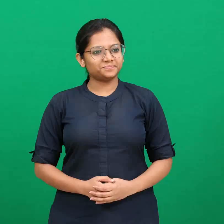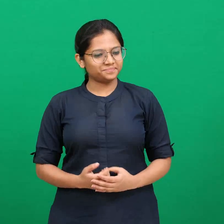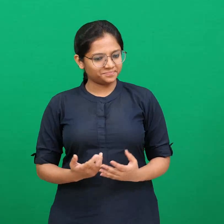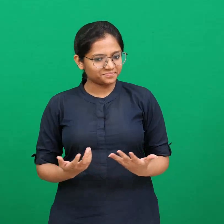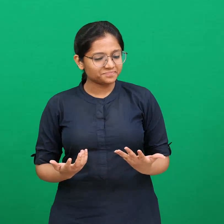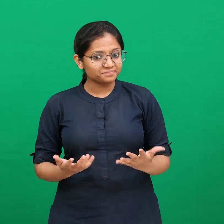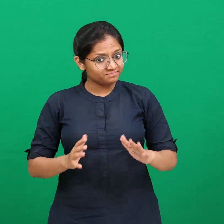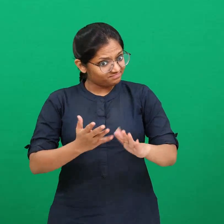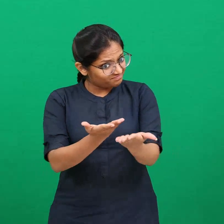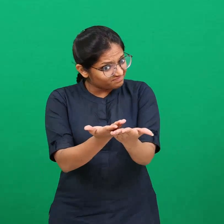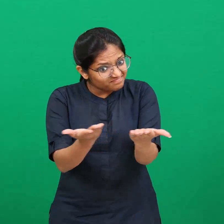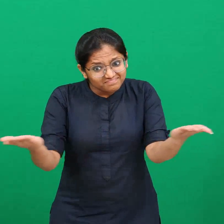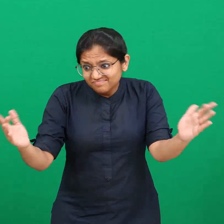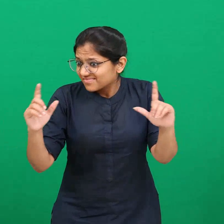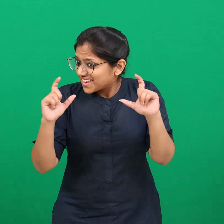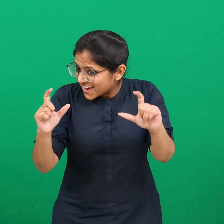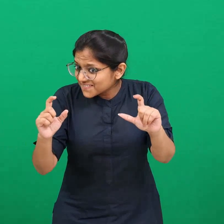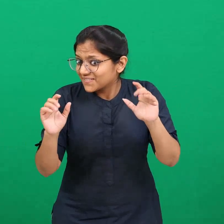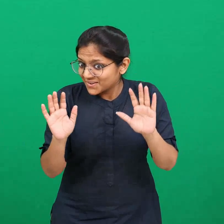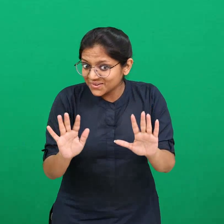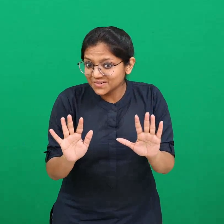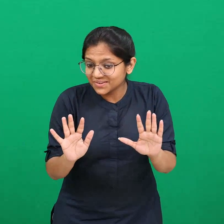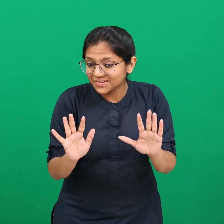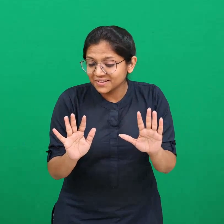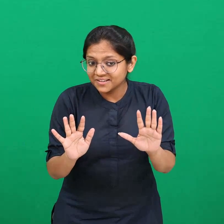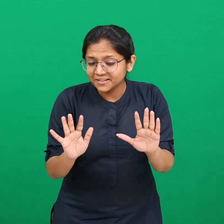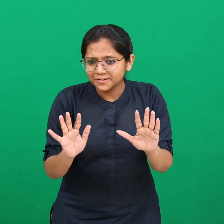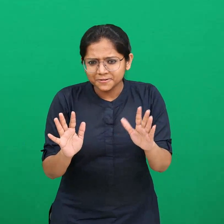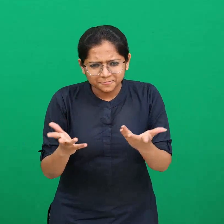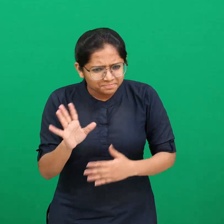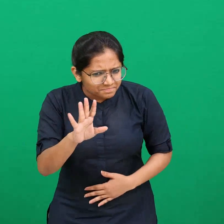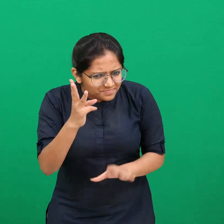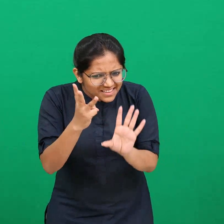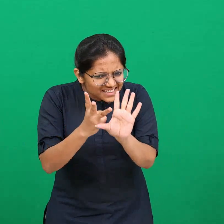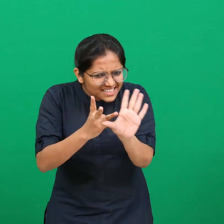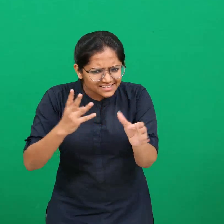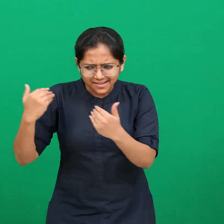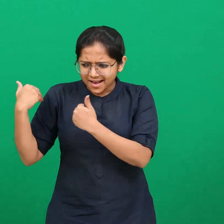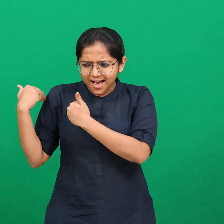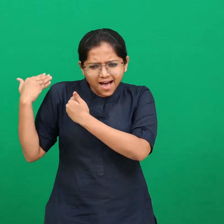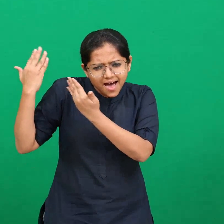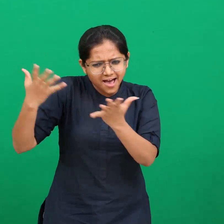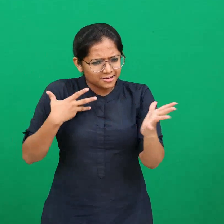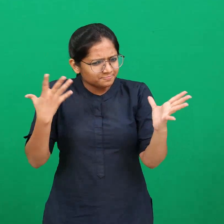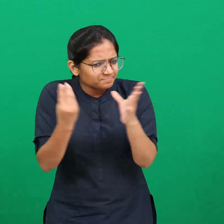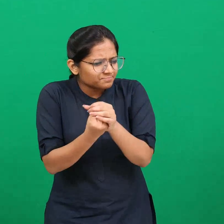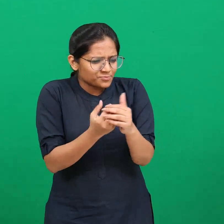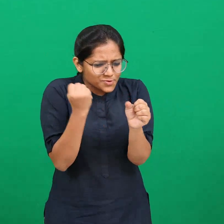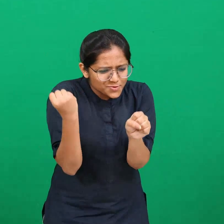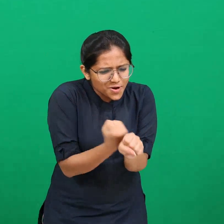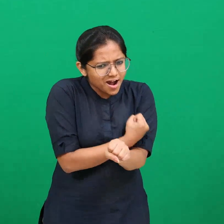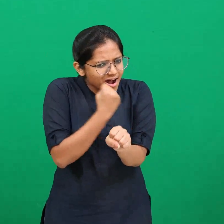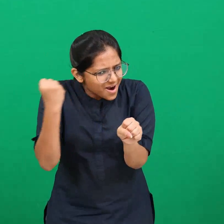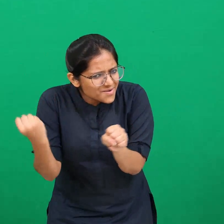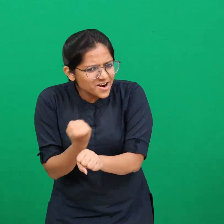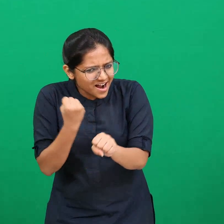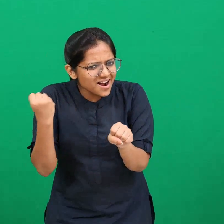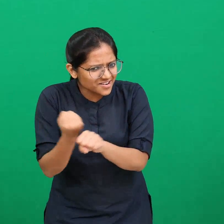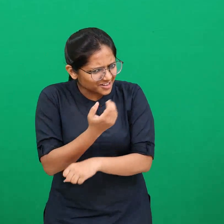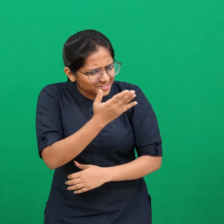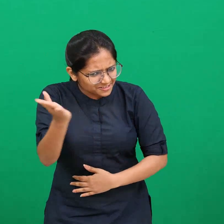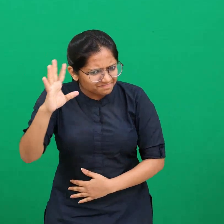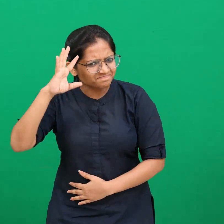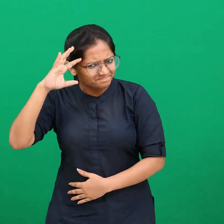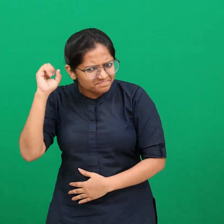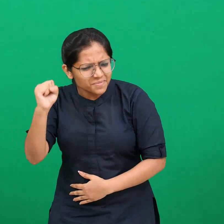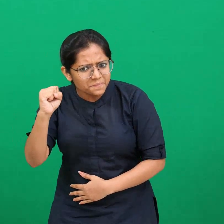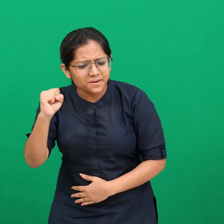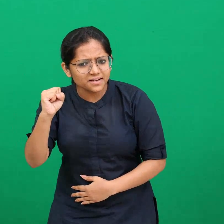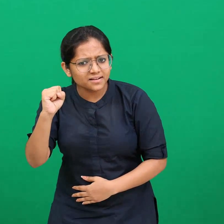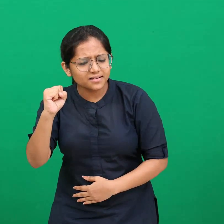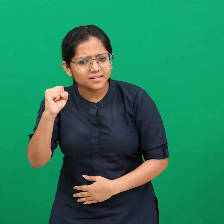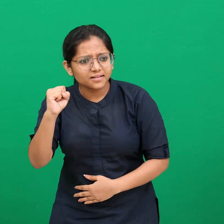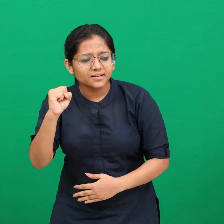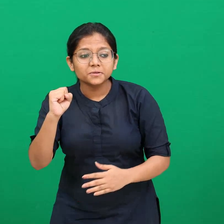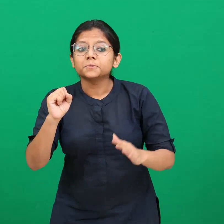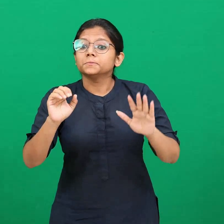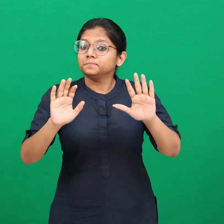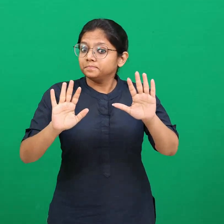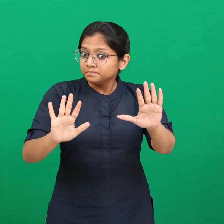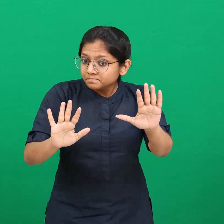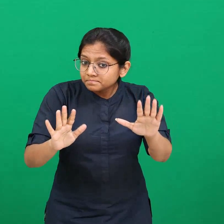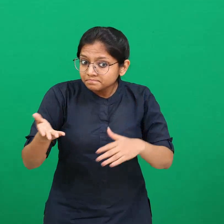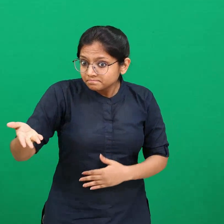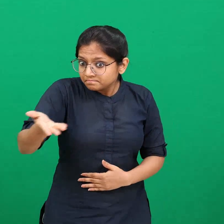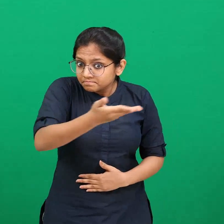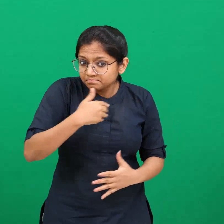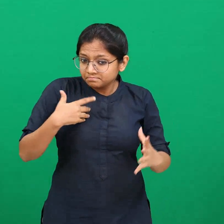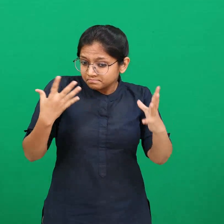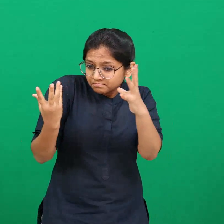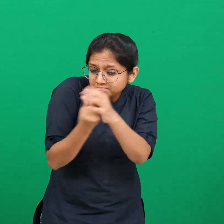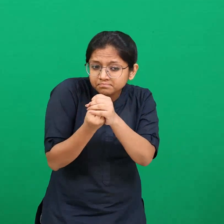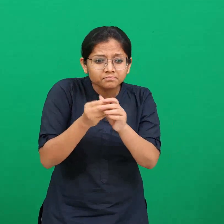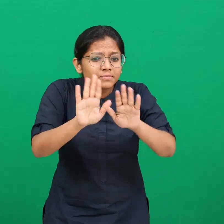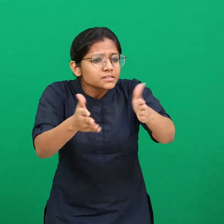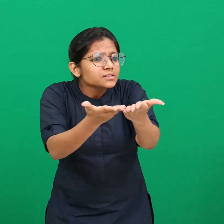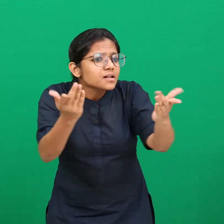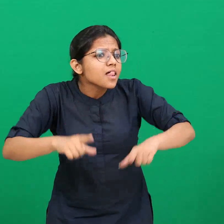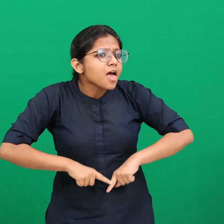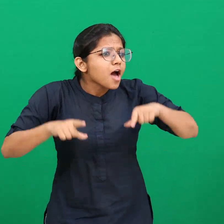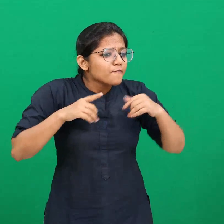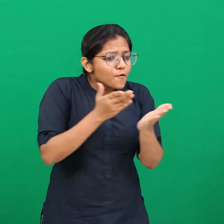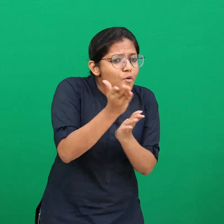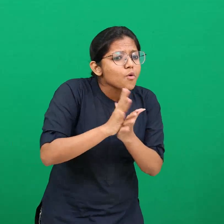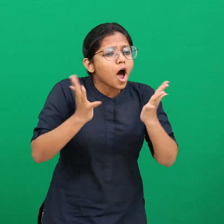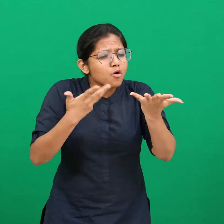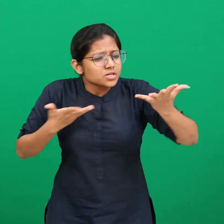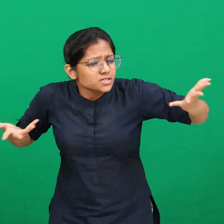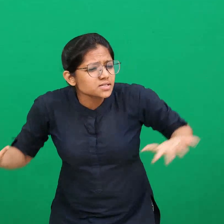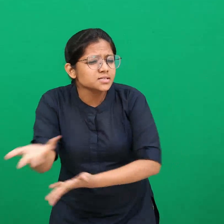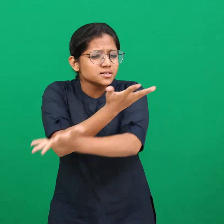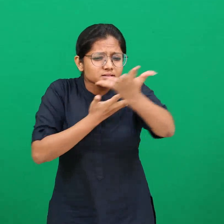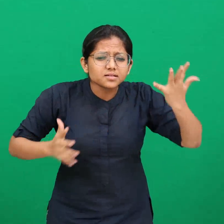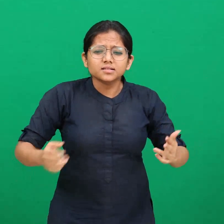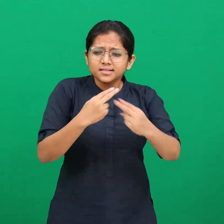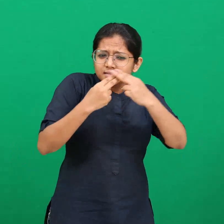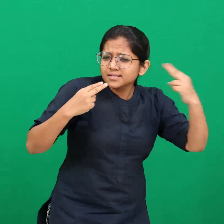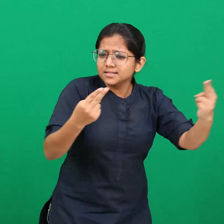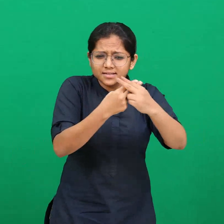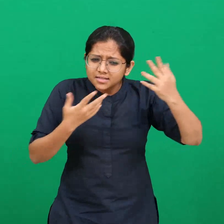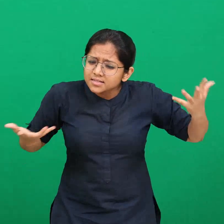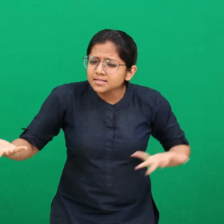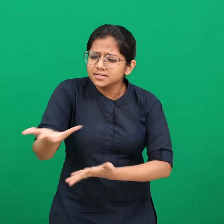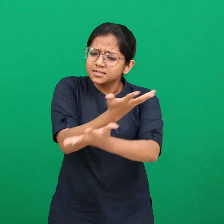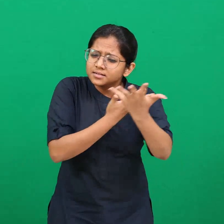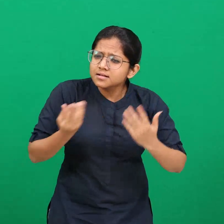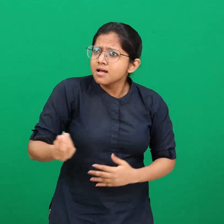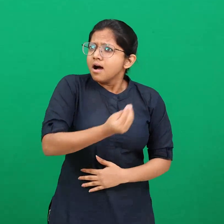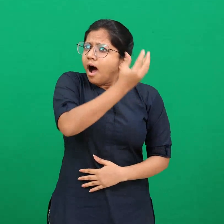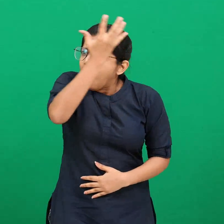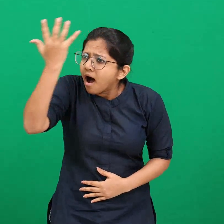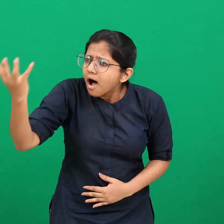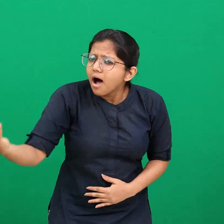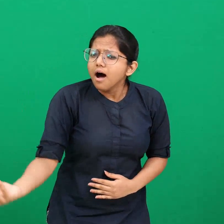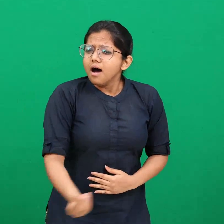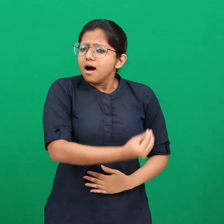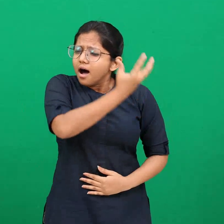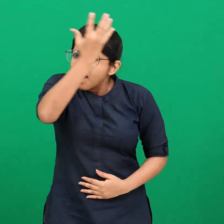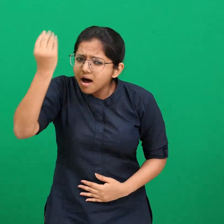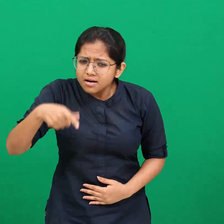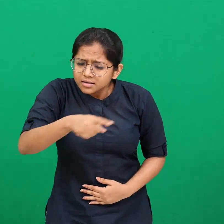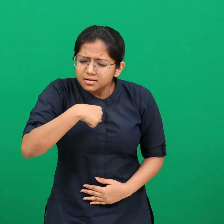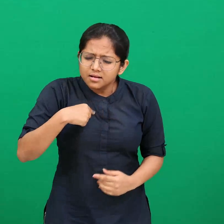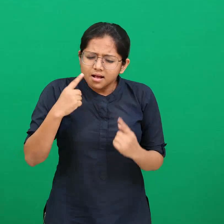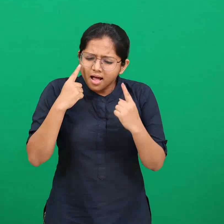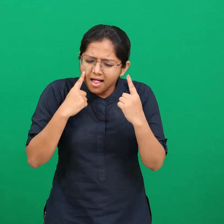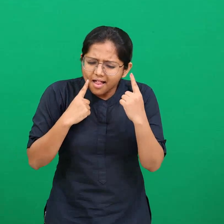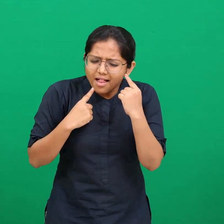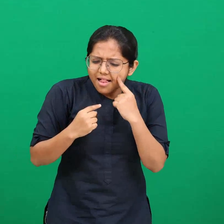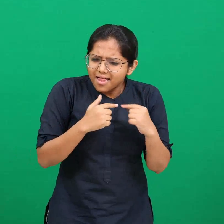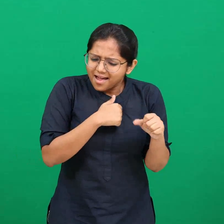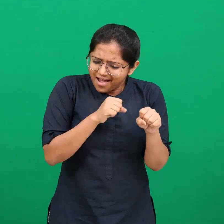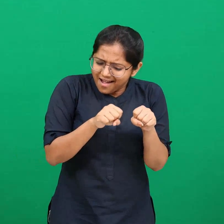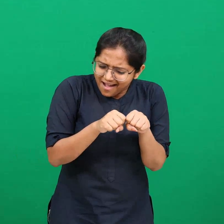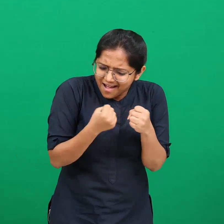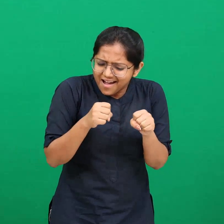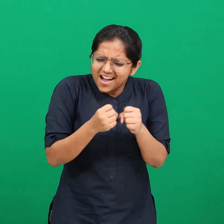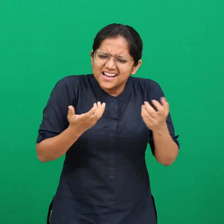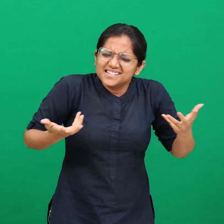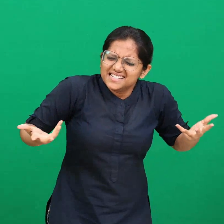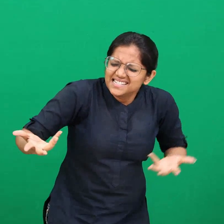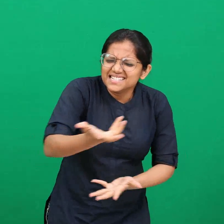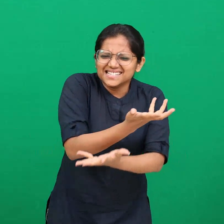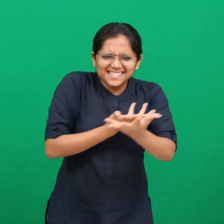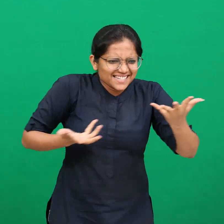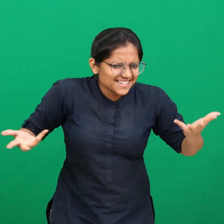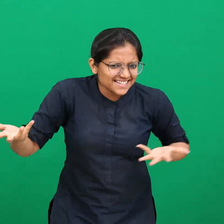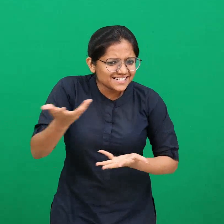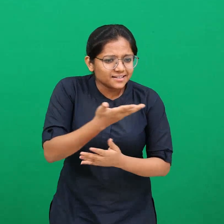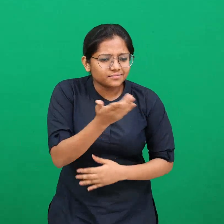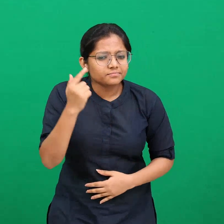Therefore be alert and remember that for three years I never stopped warning each of you night and day with tears.